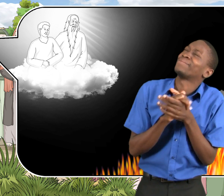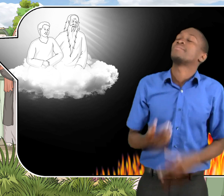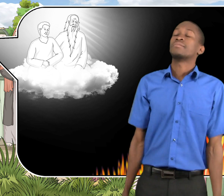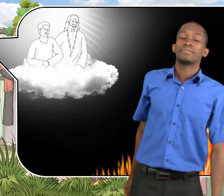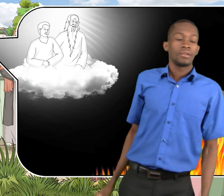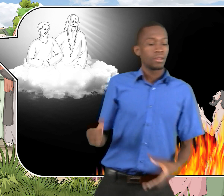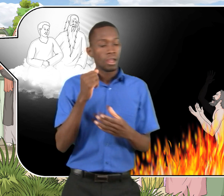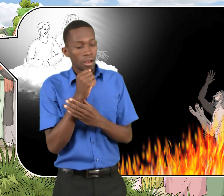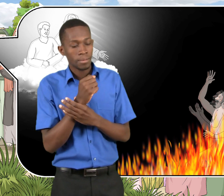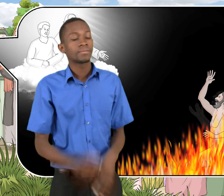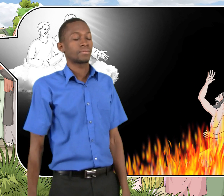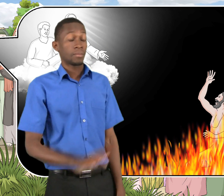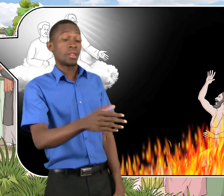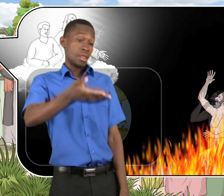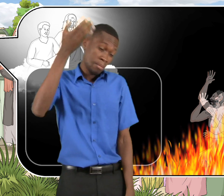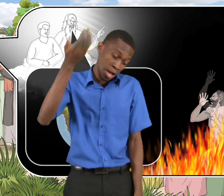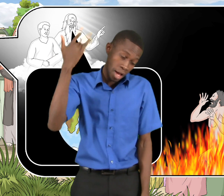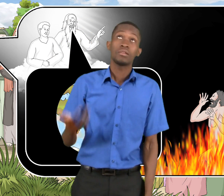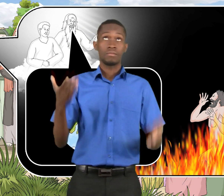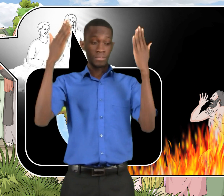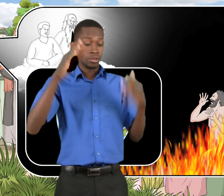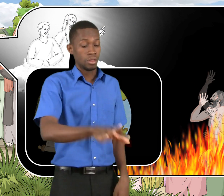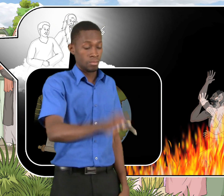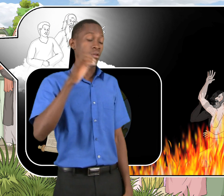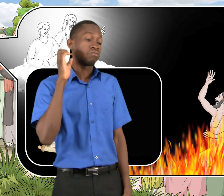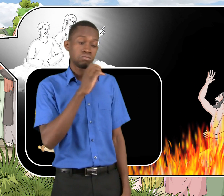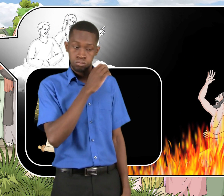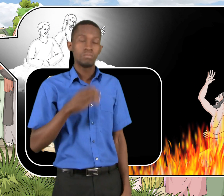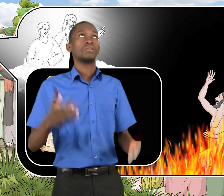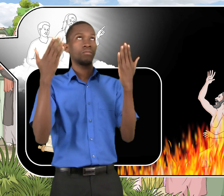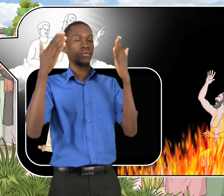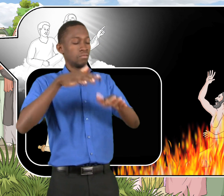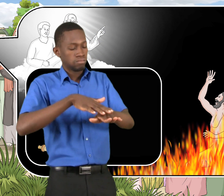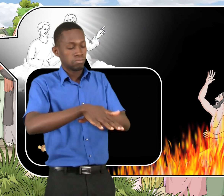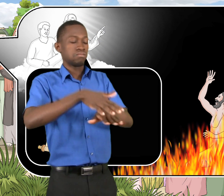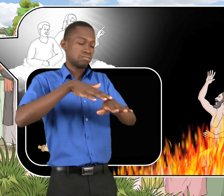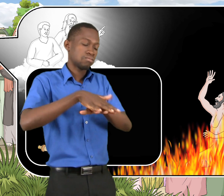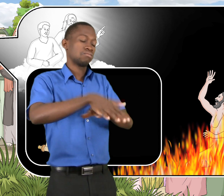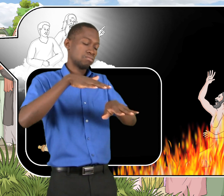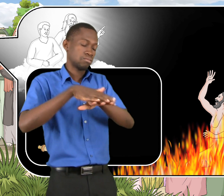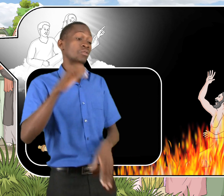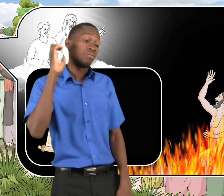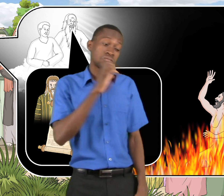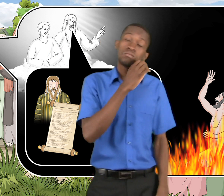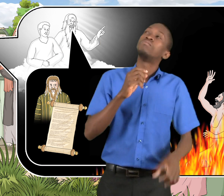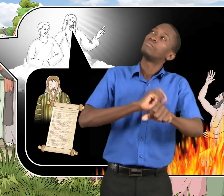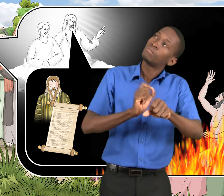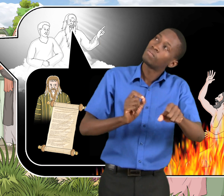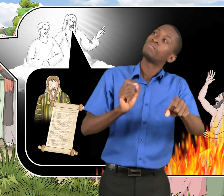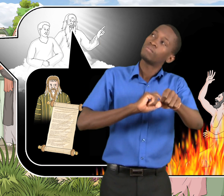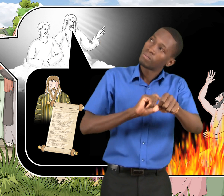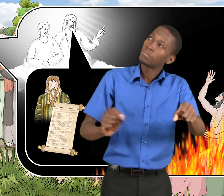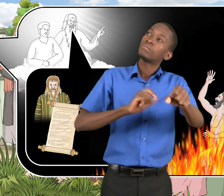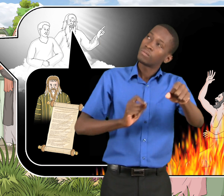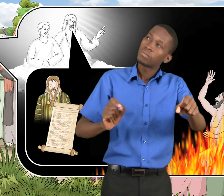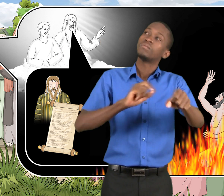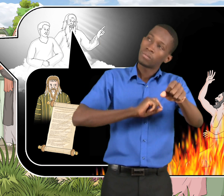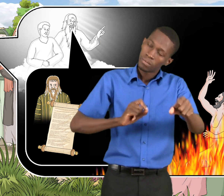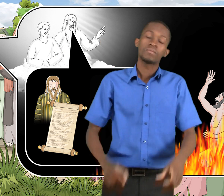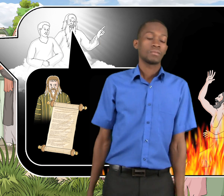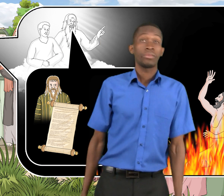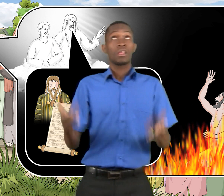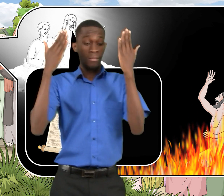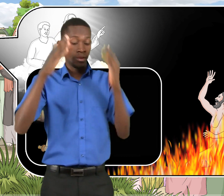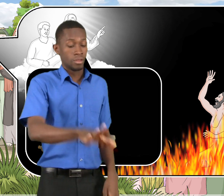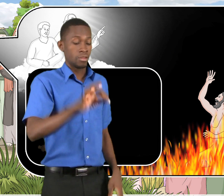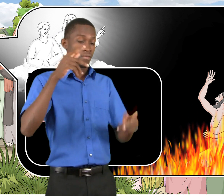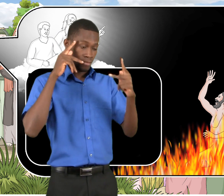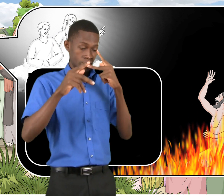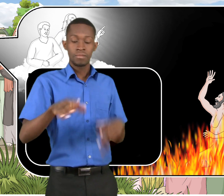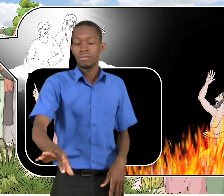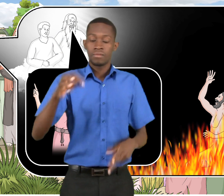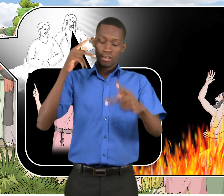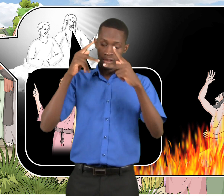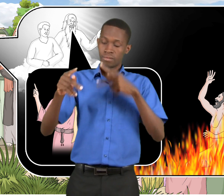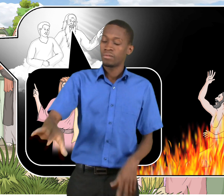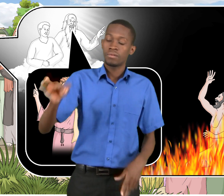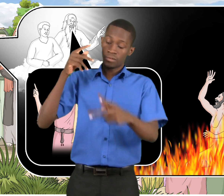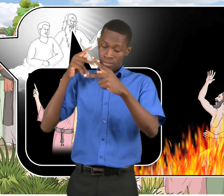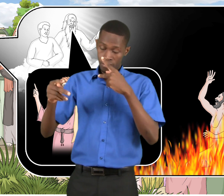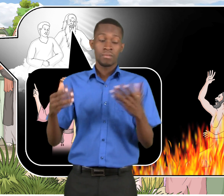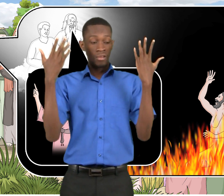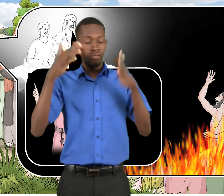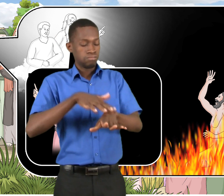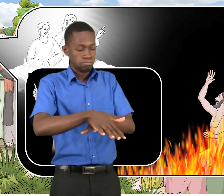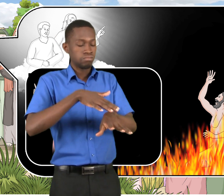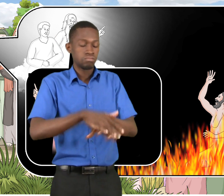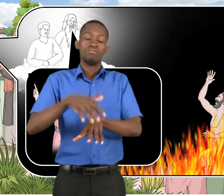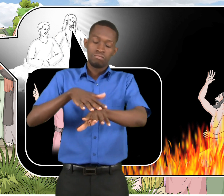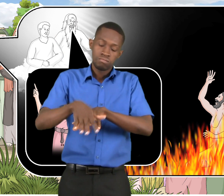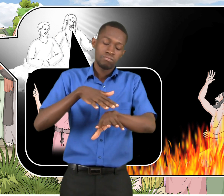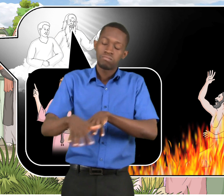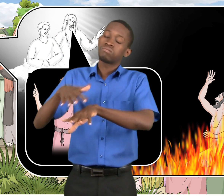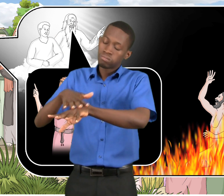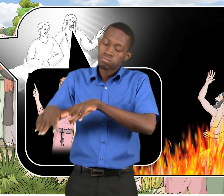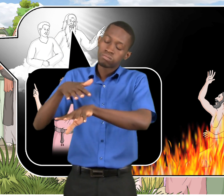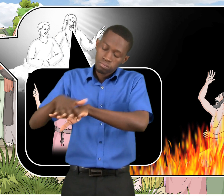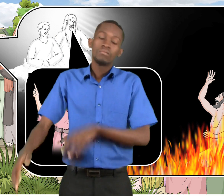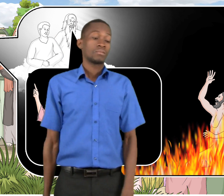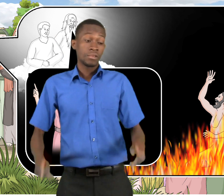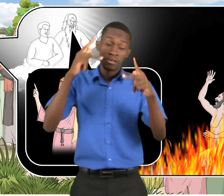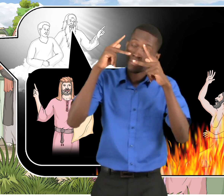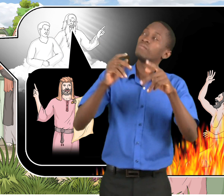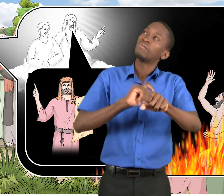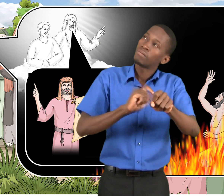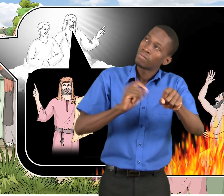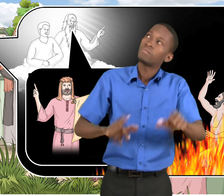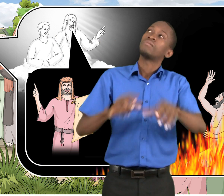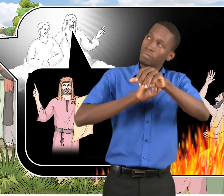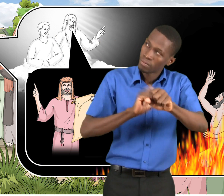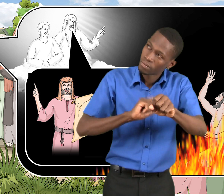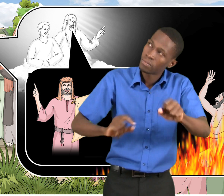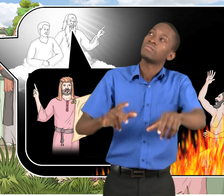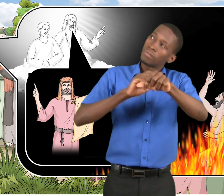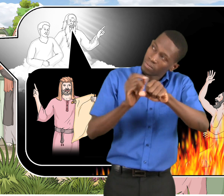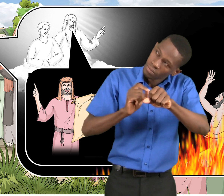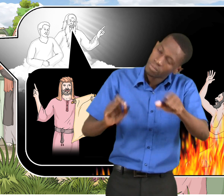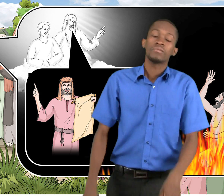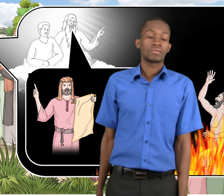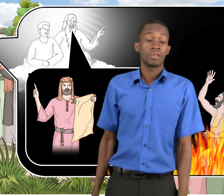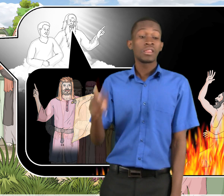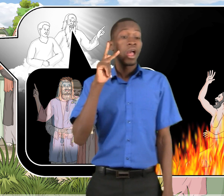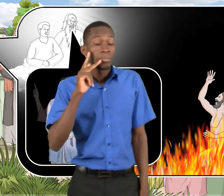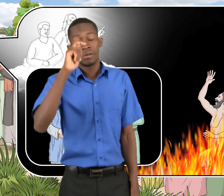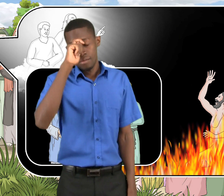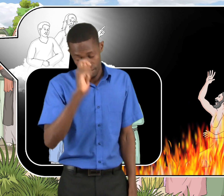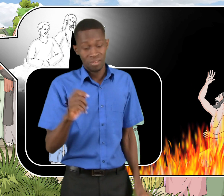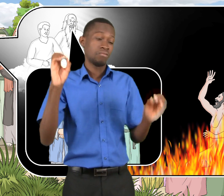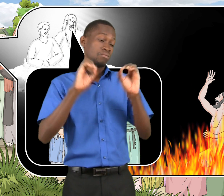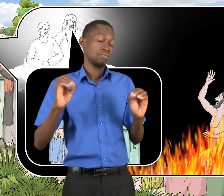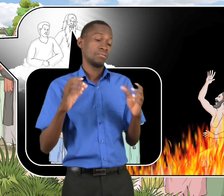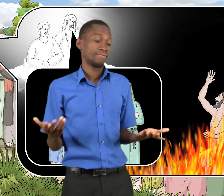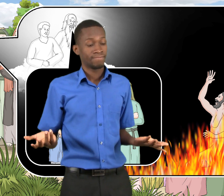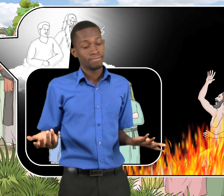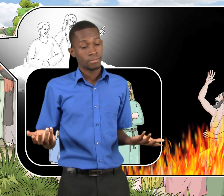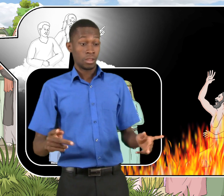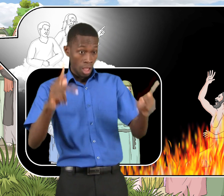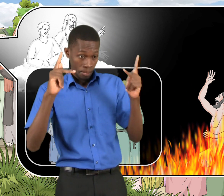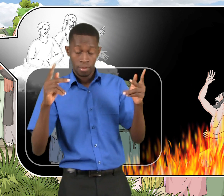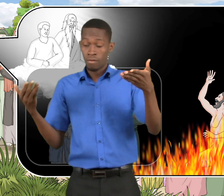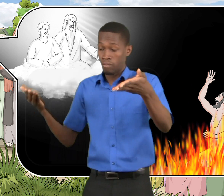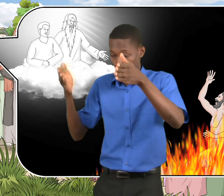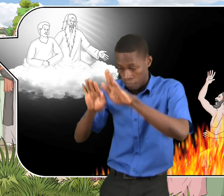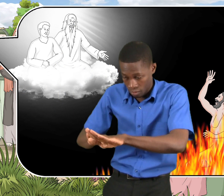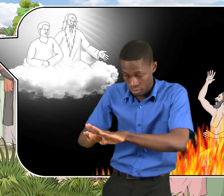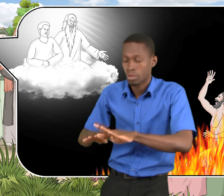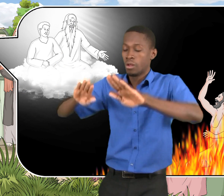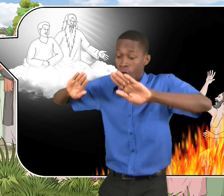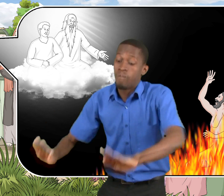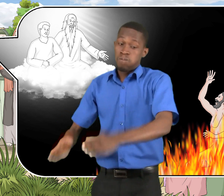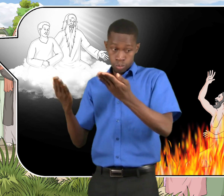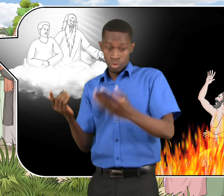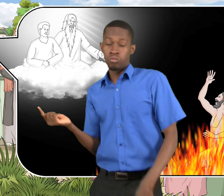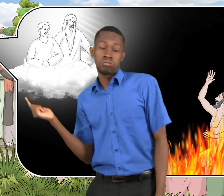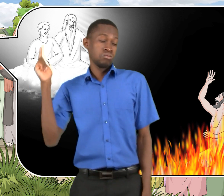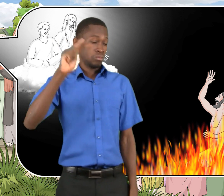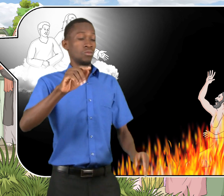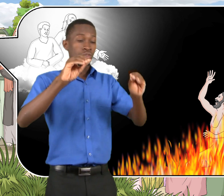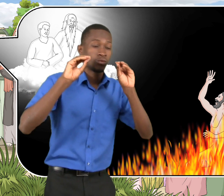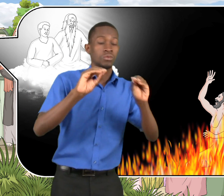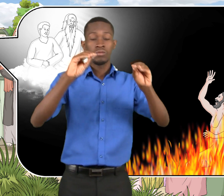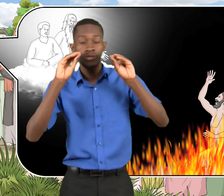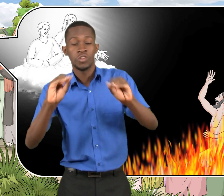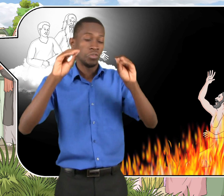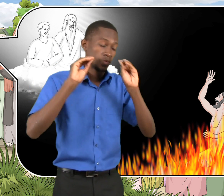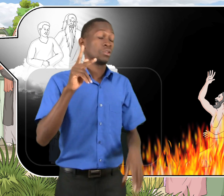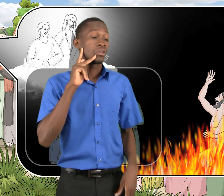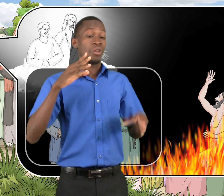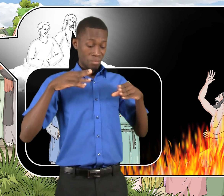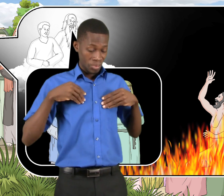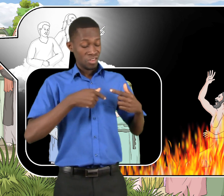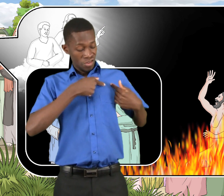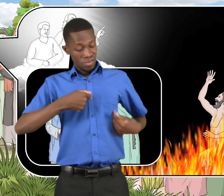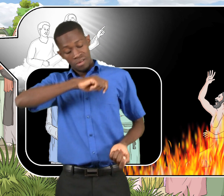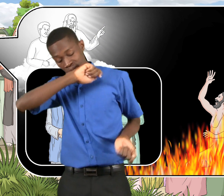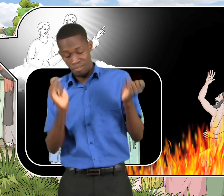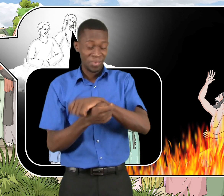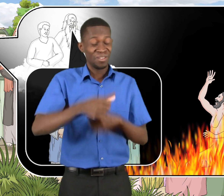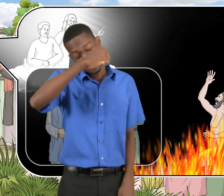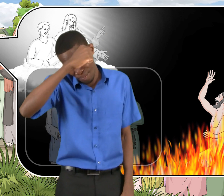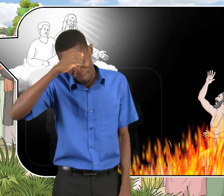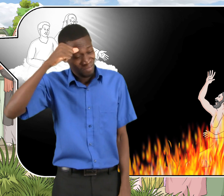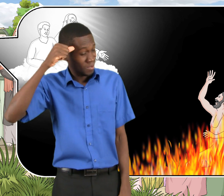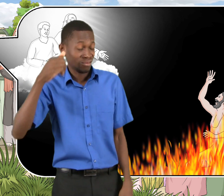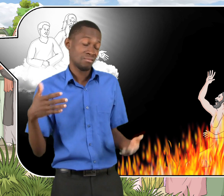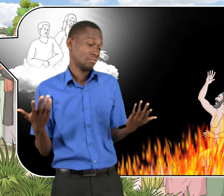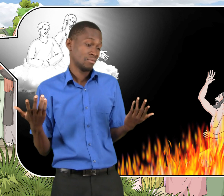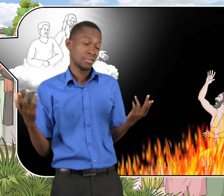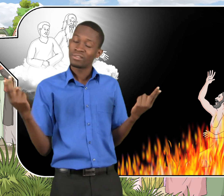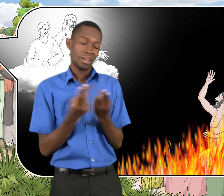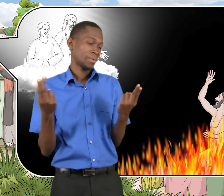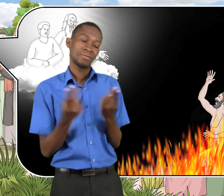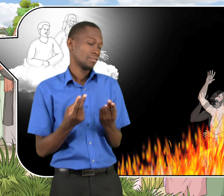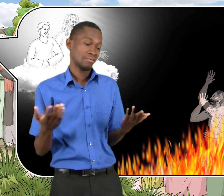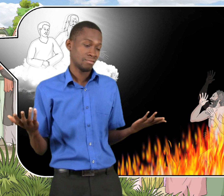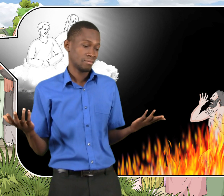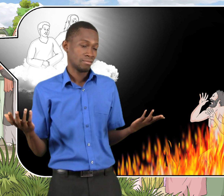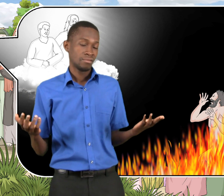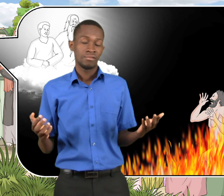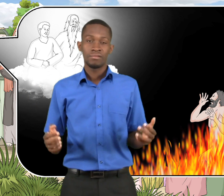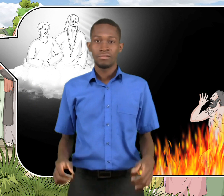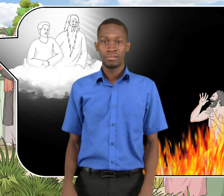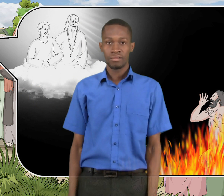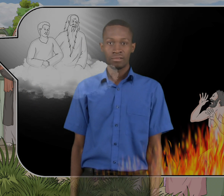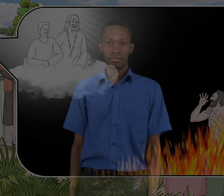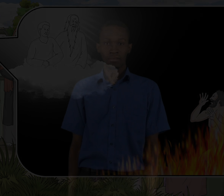Then Abraham said to him, ‘If they do not listen to Moses and the prophets, they will not be persuaded even if someone rises from the dead.’”